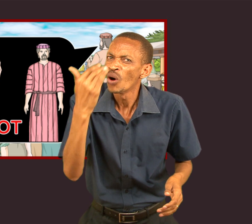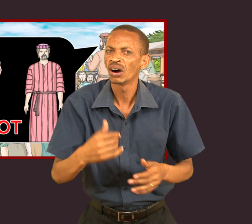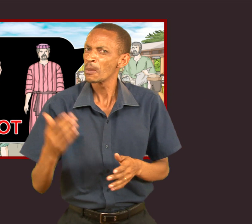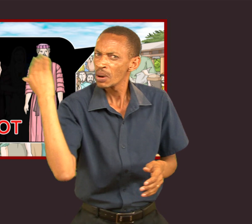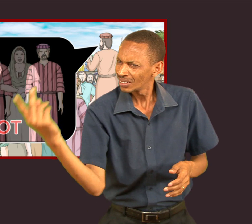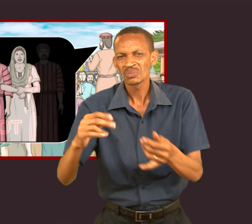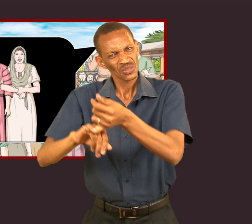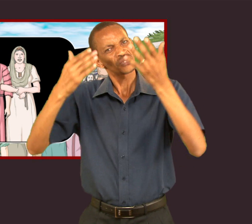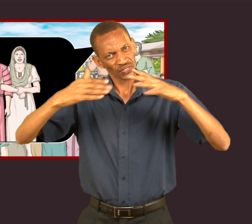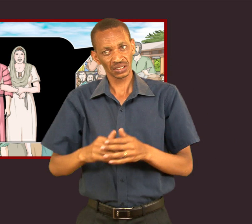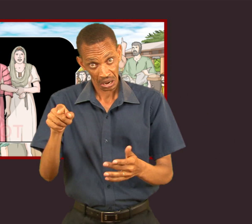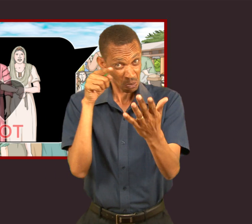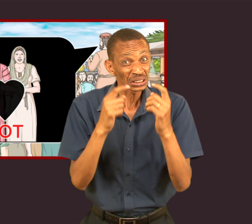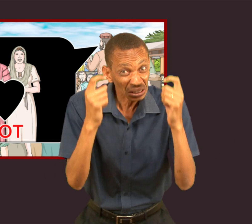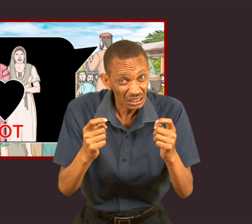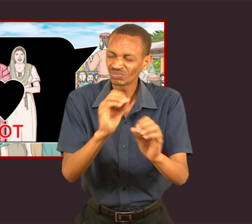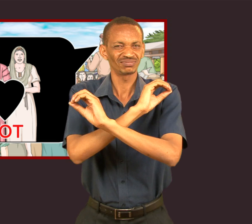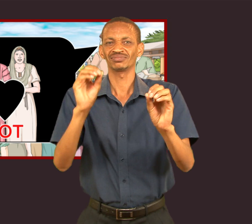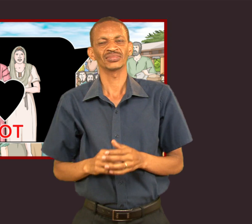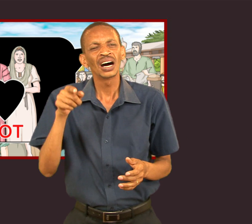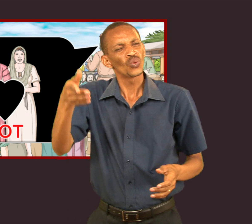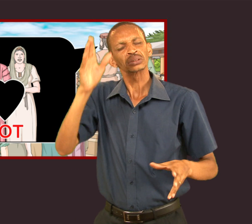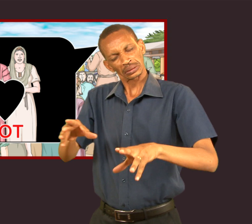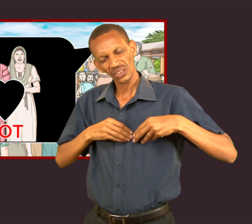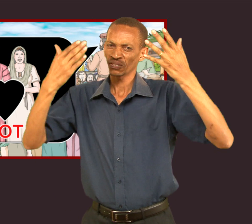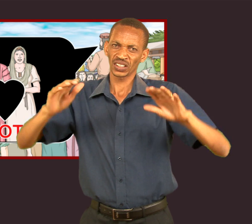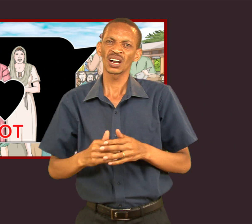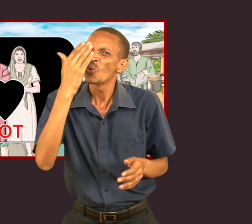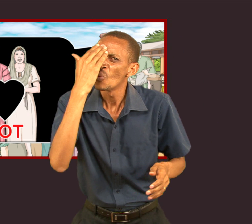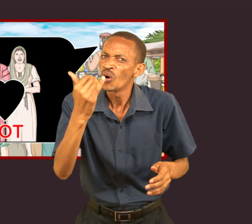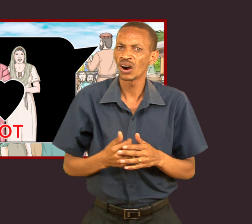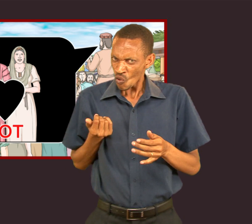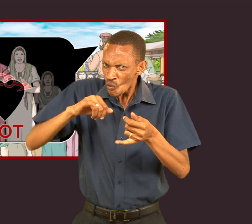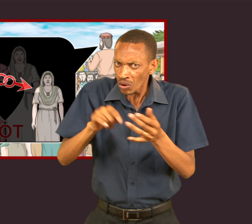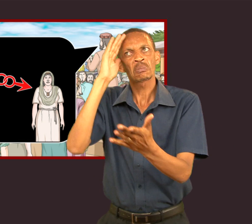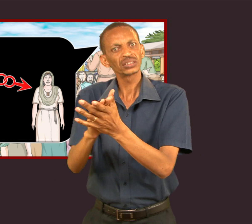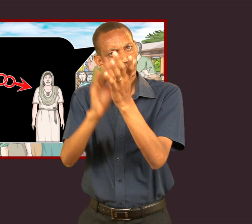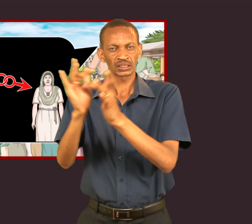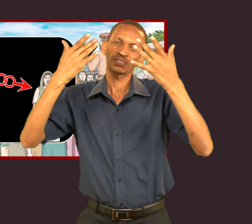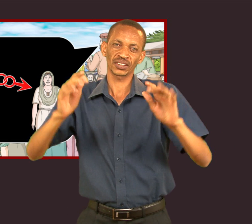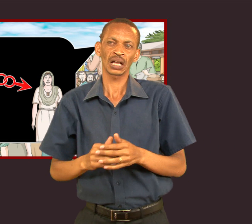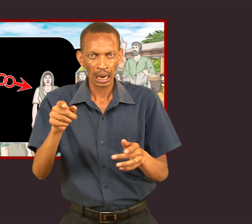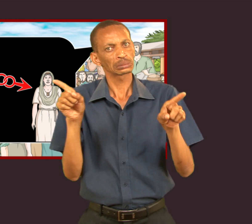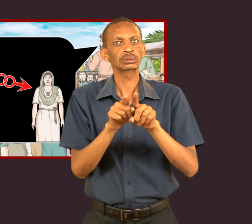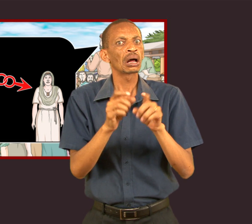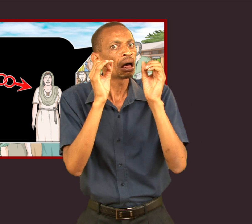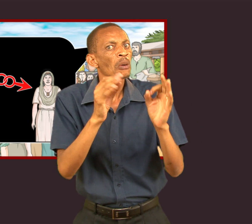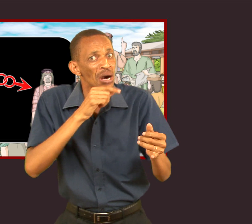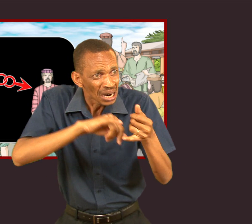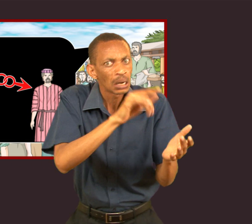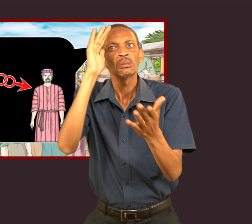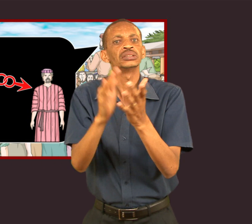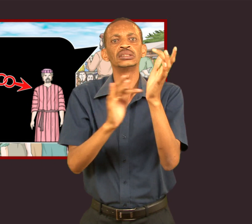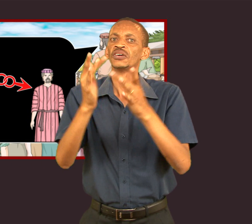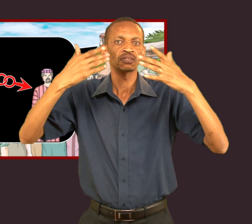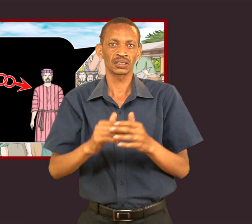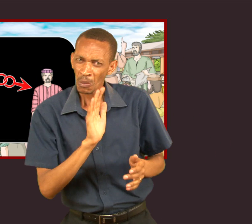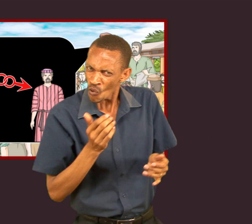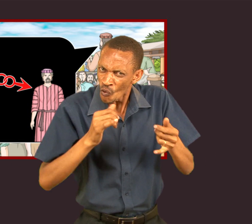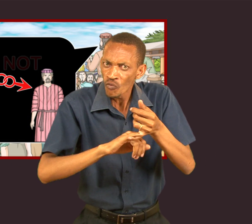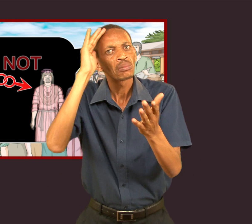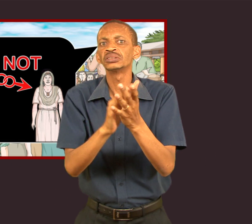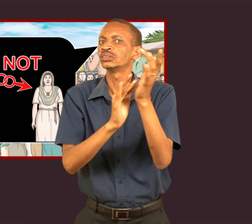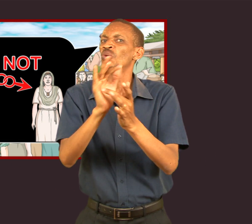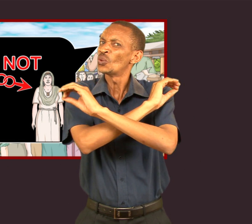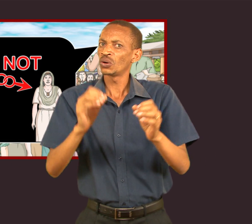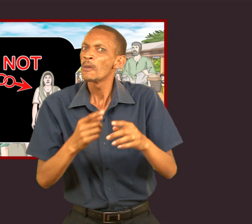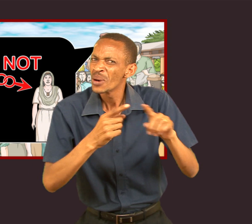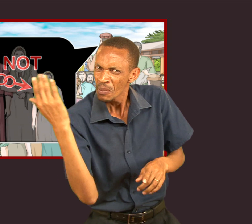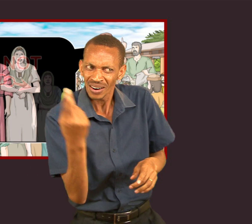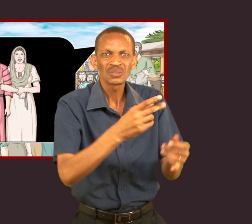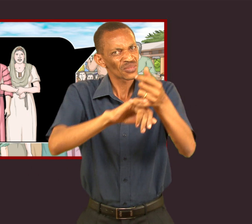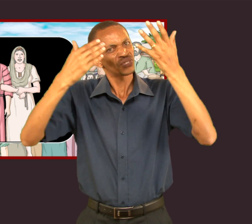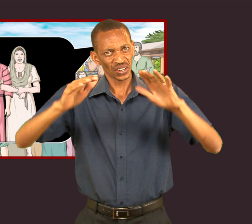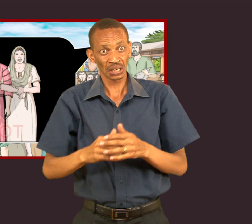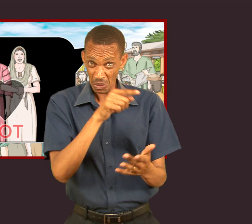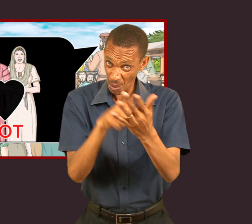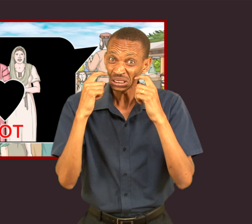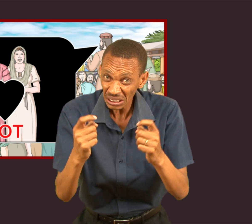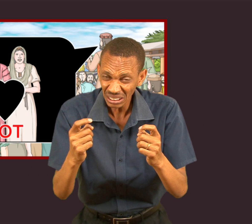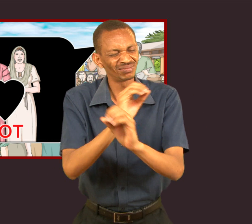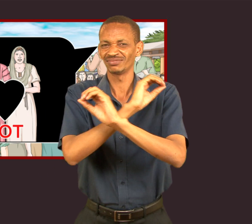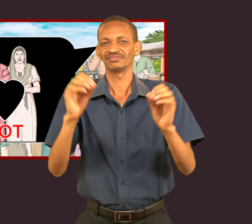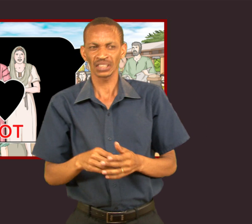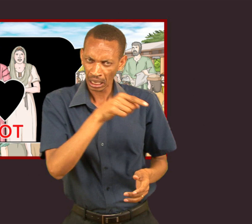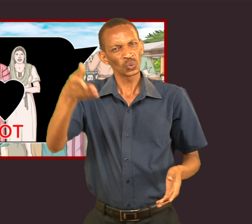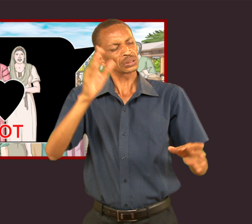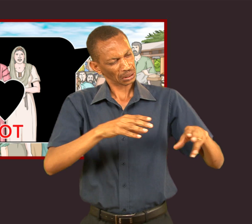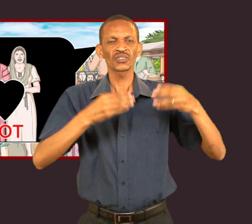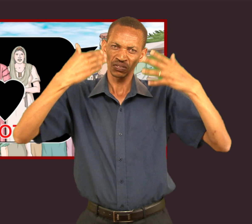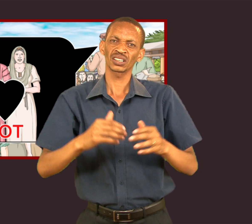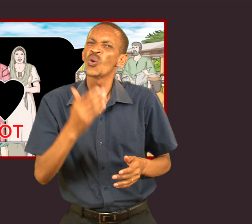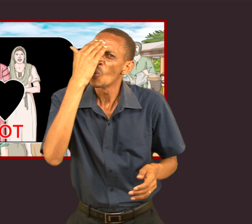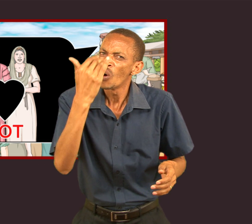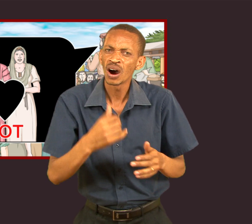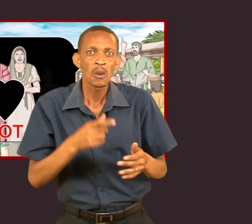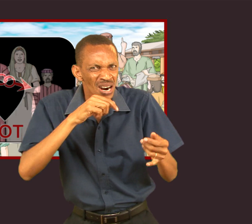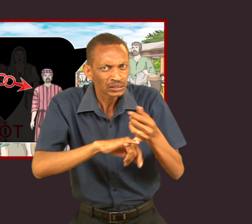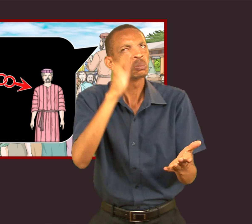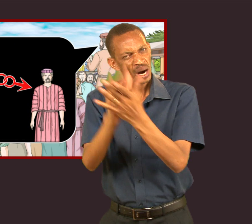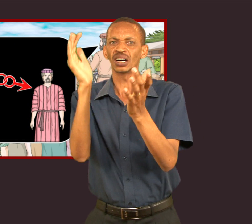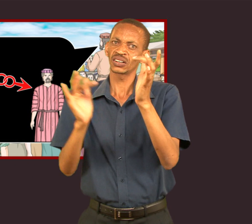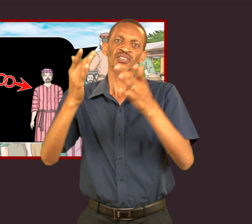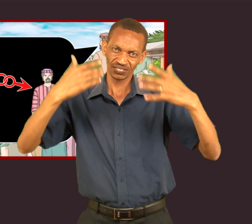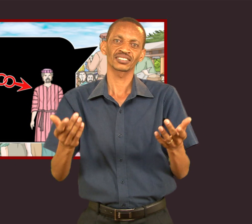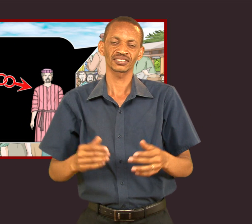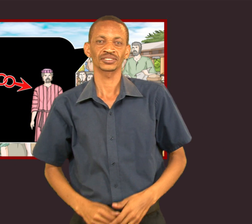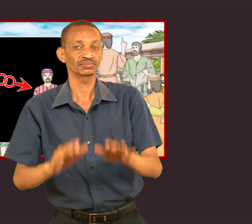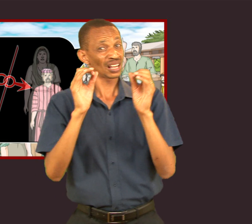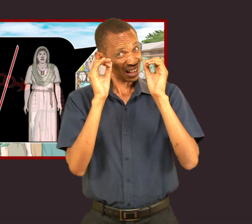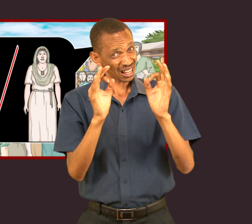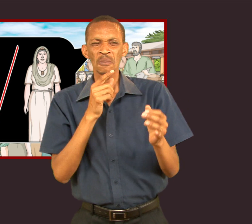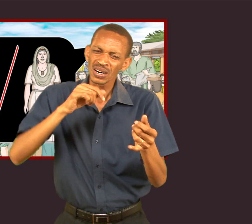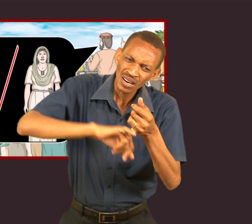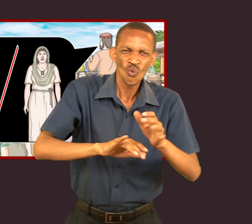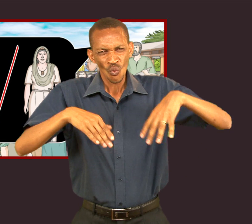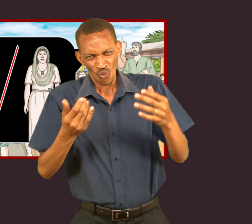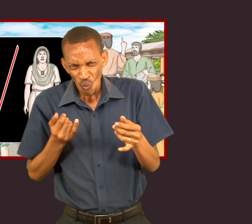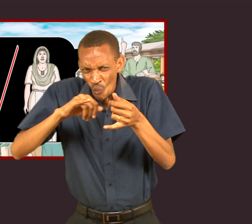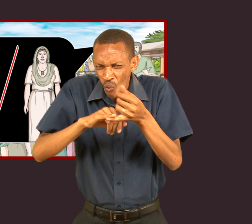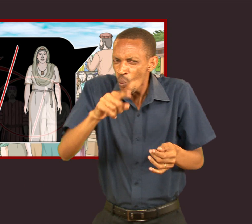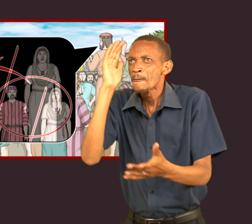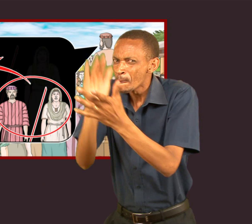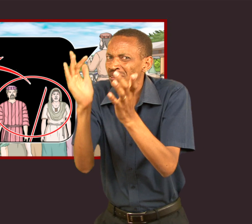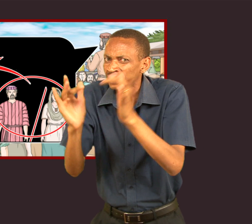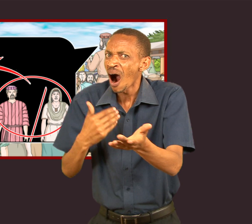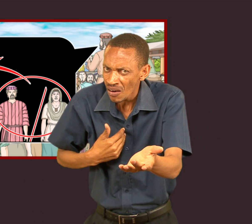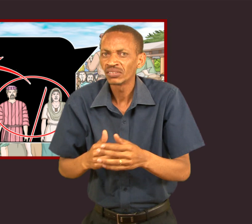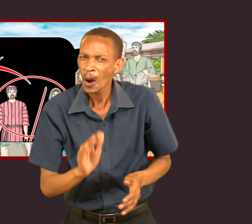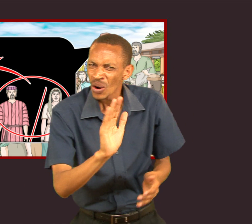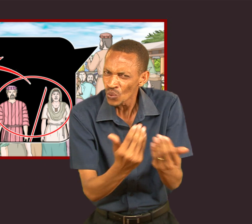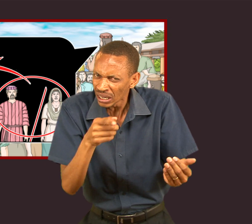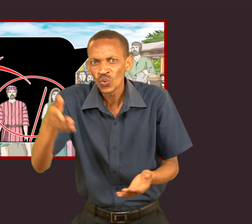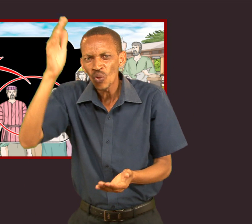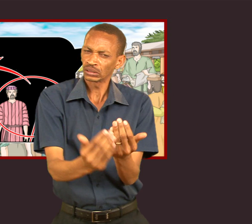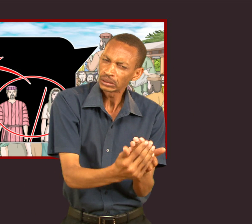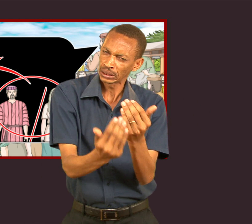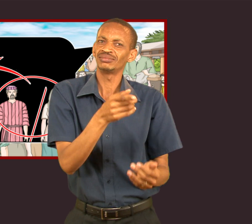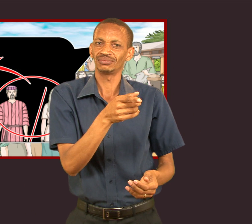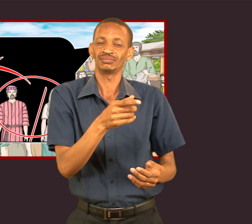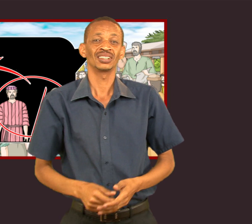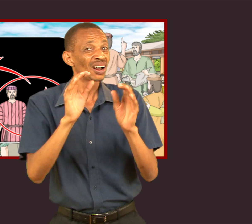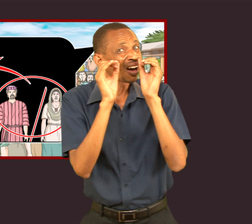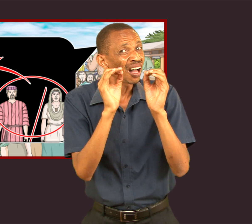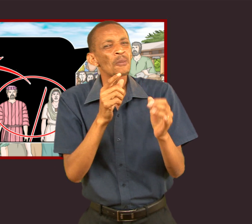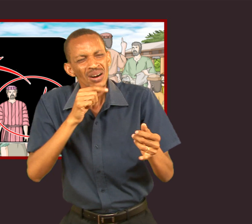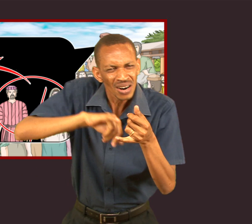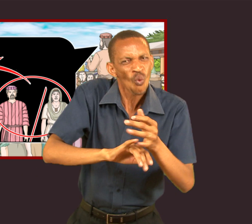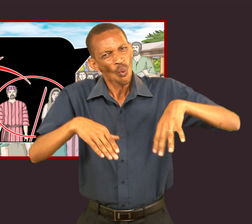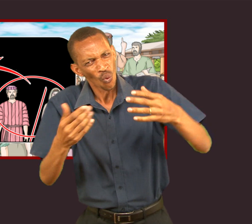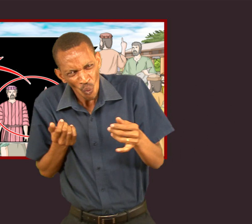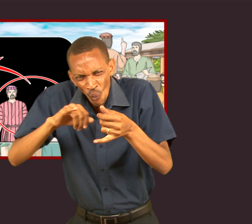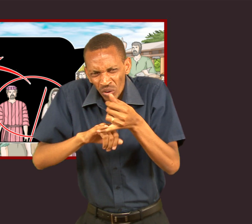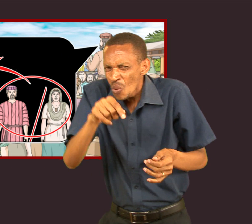For the unbelieving husband is sanctified through his believing wife, and the unbelieving wife is sanctified through her believing husband.